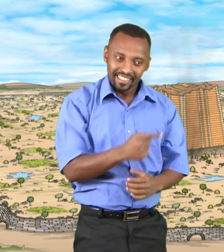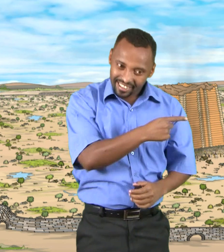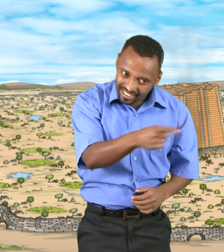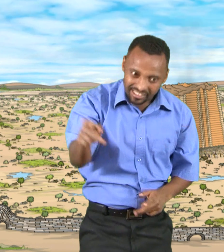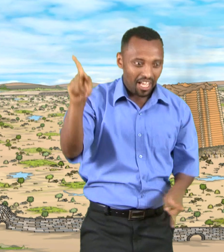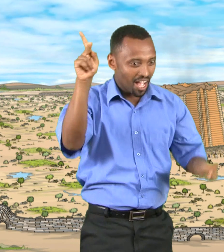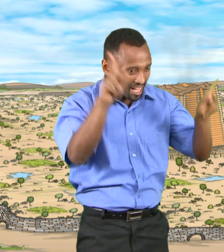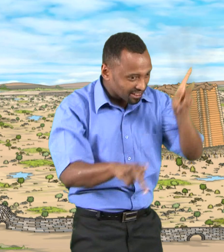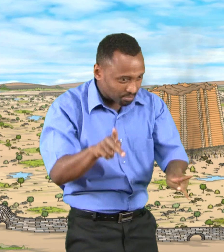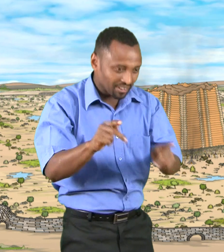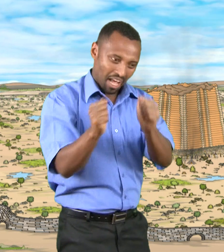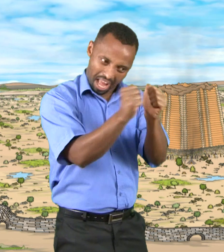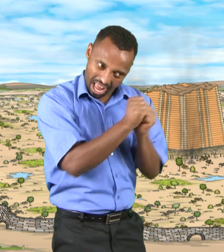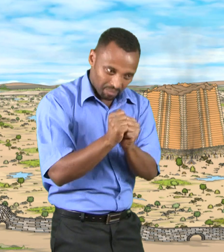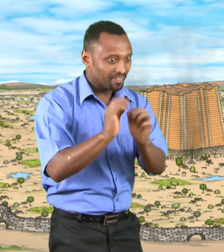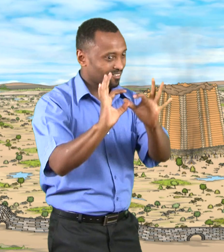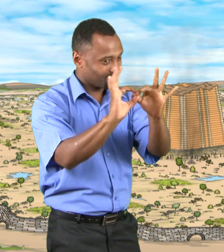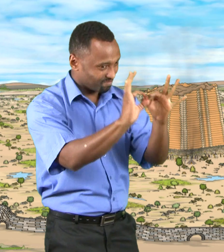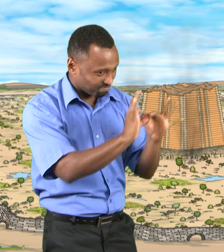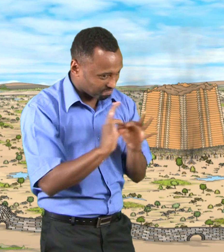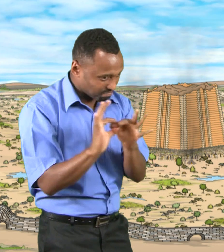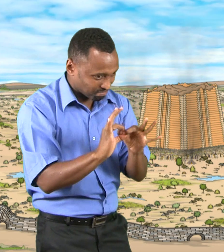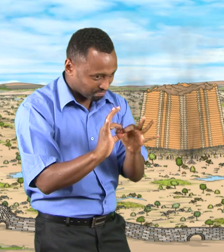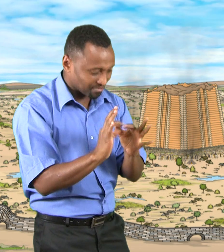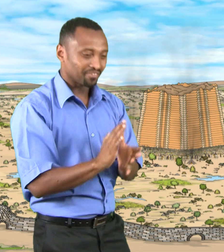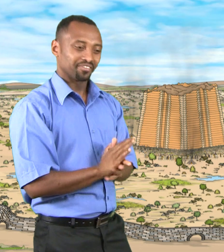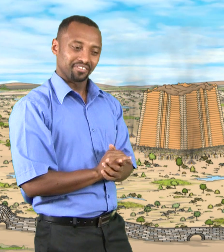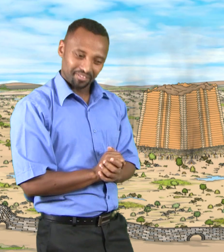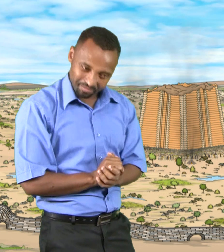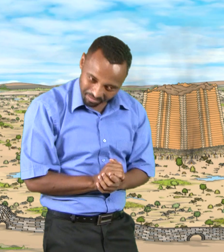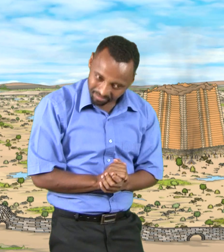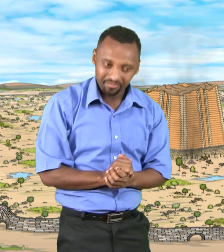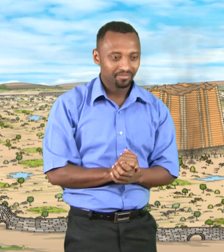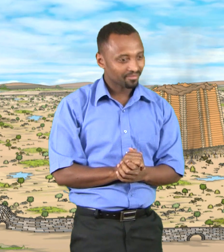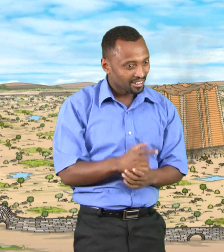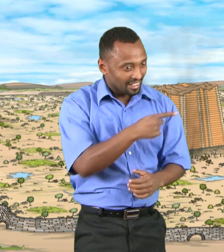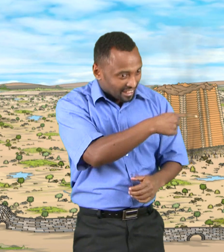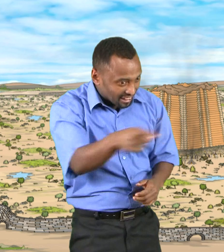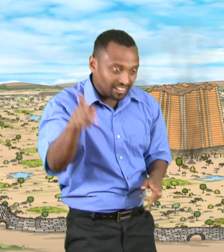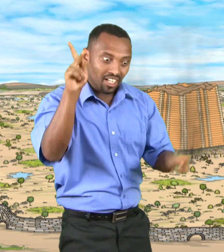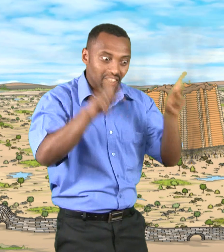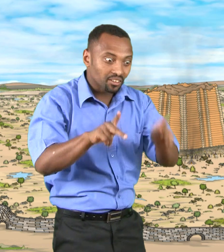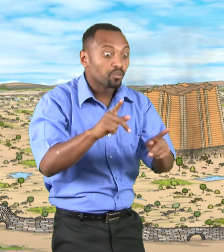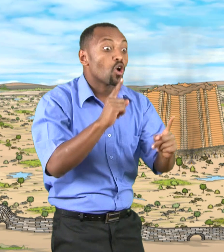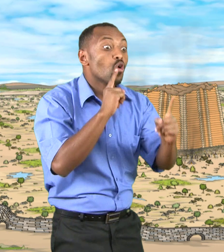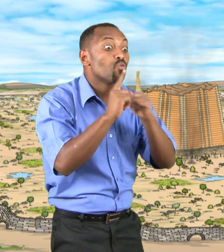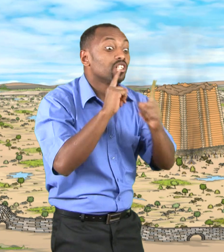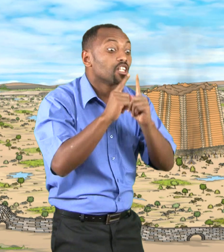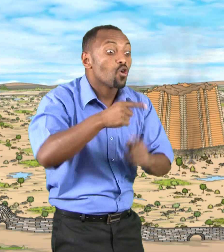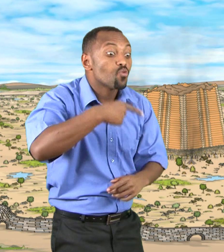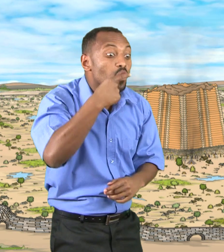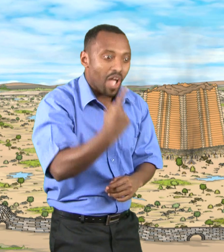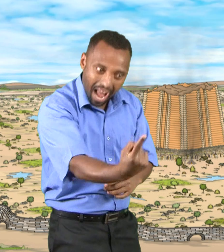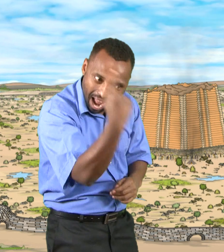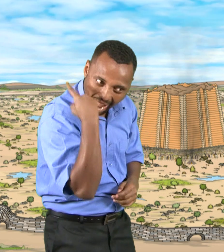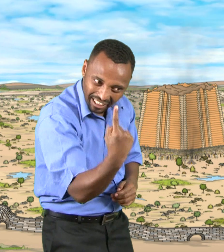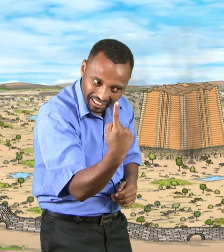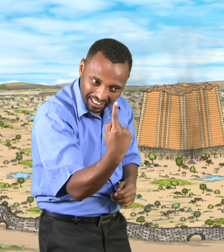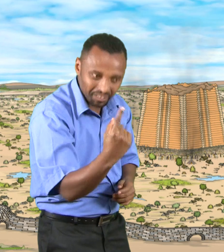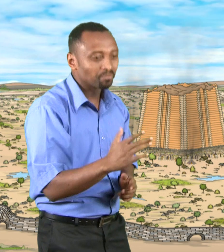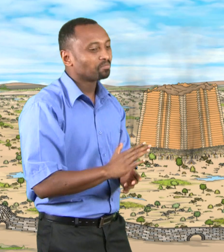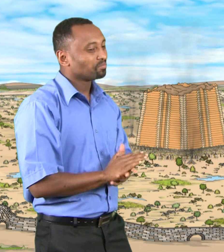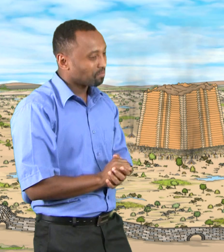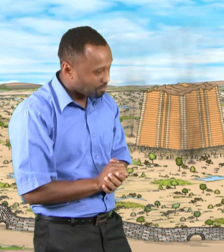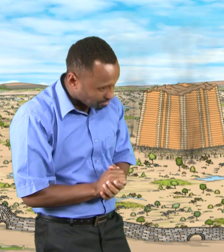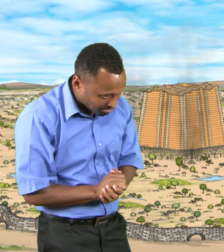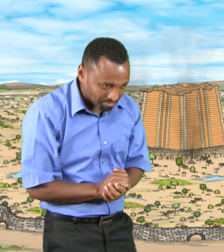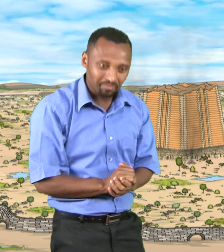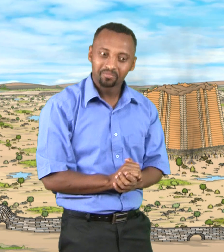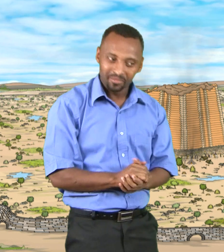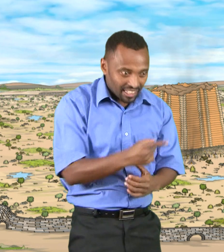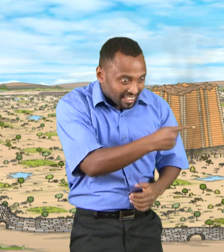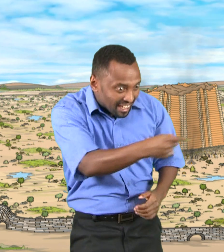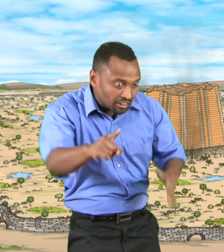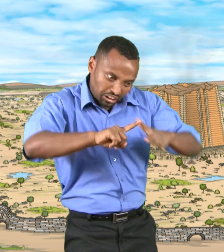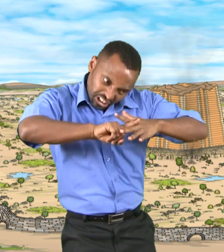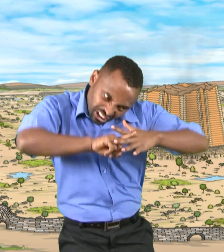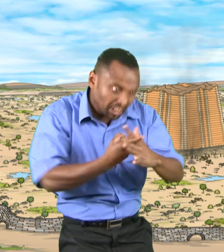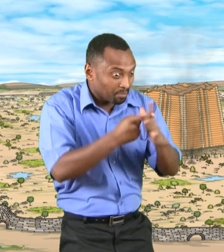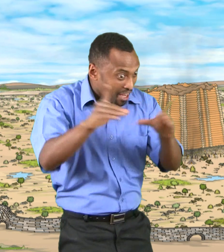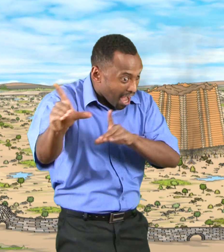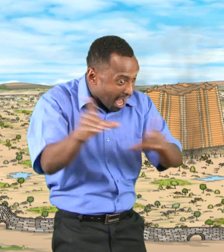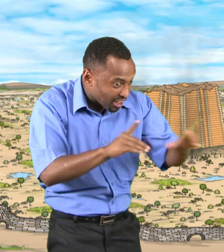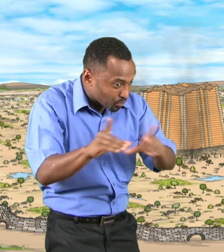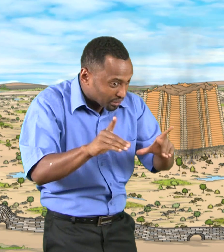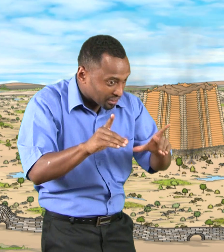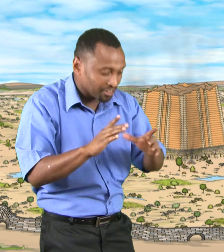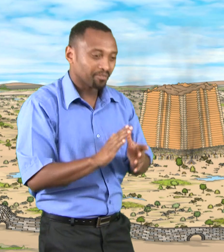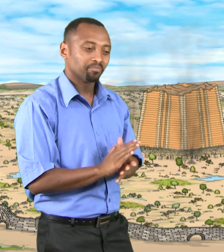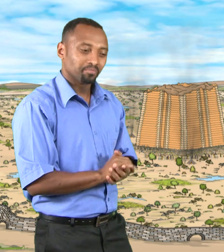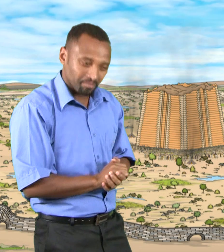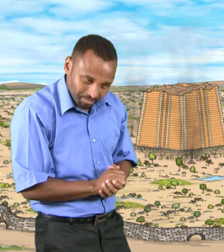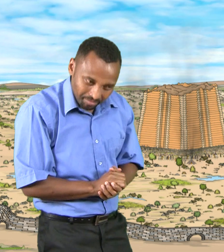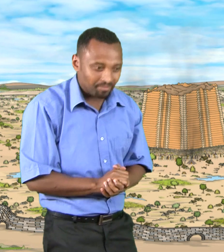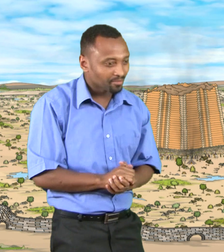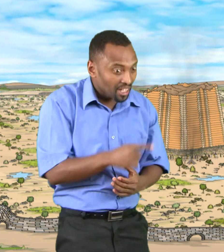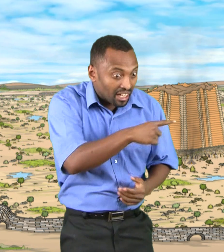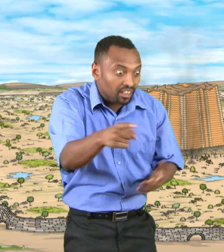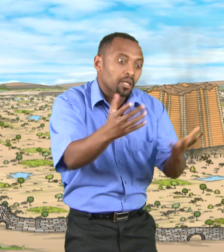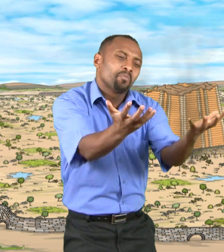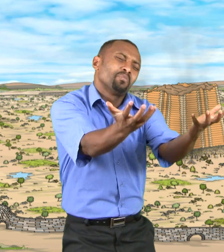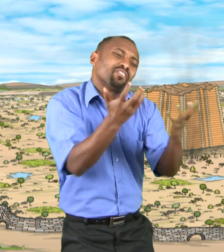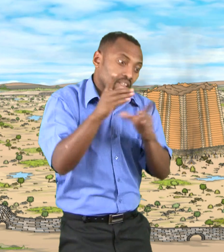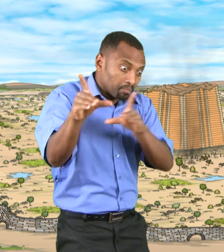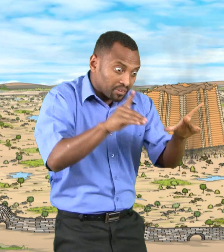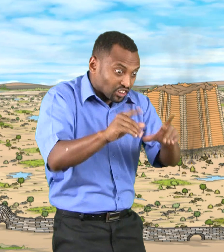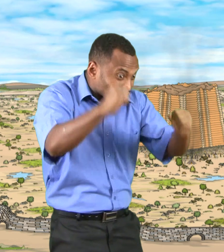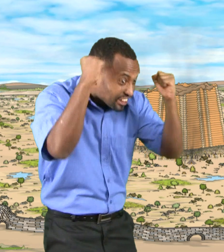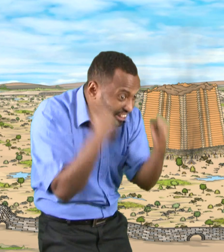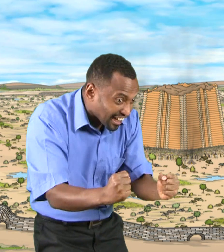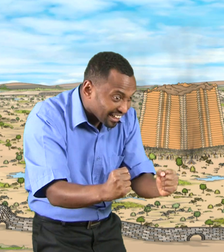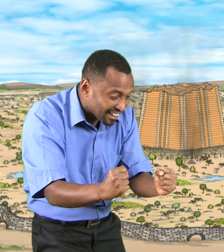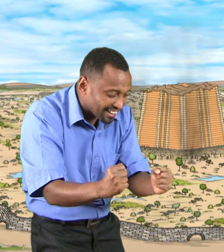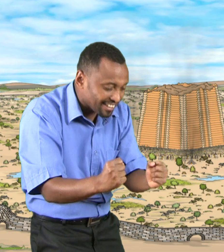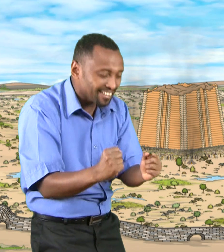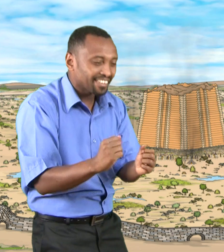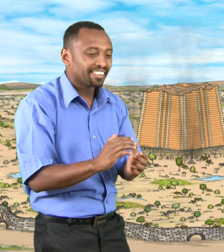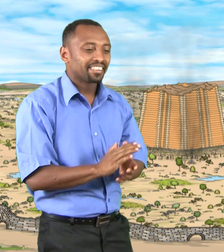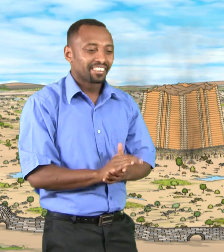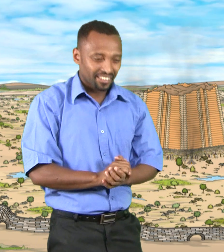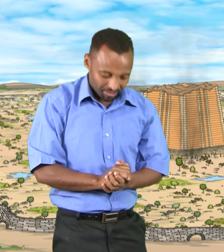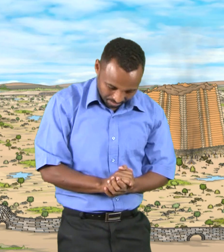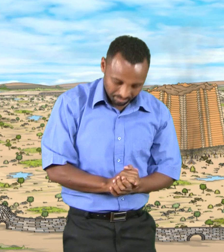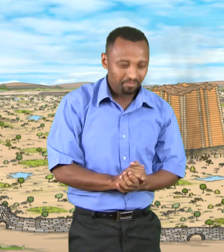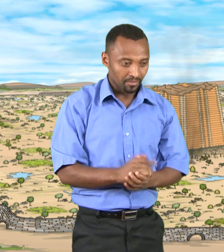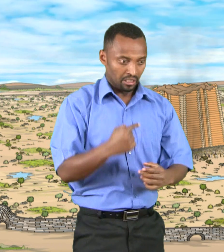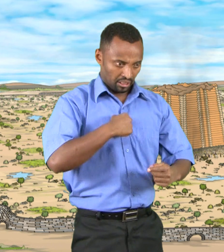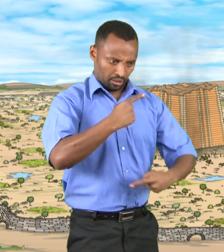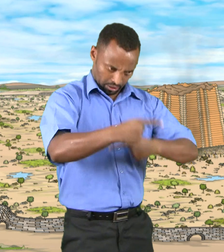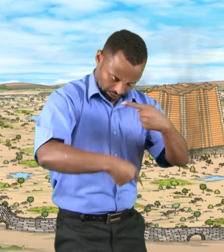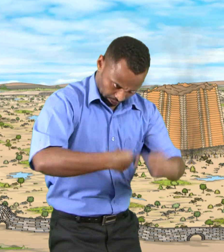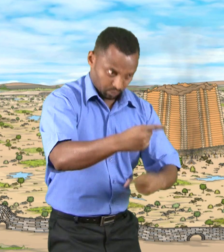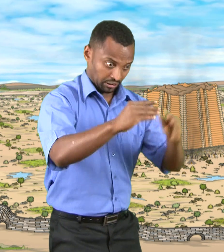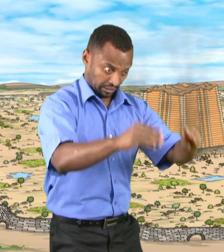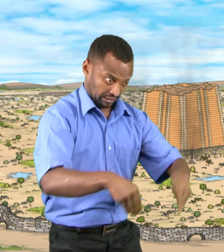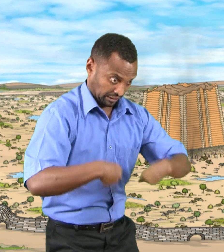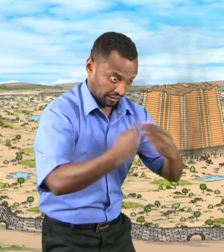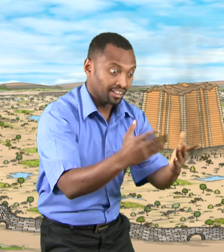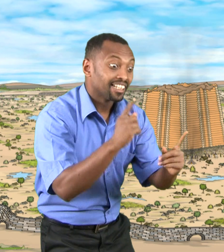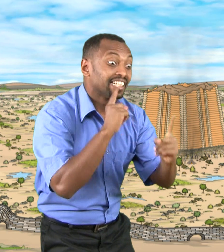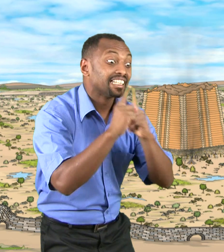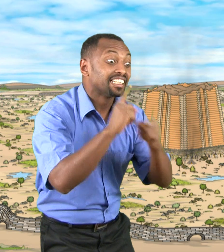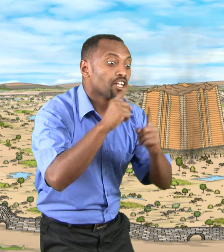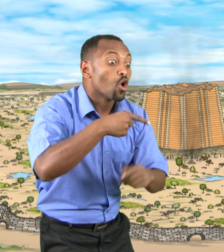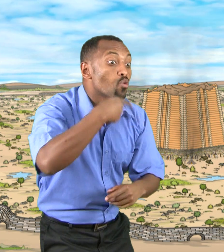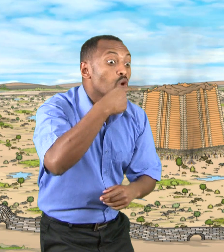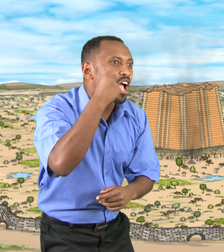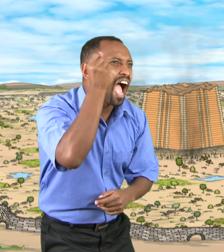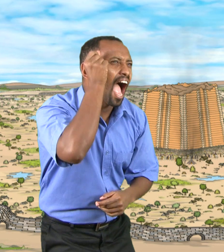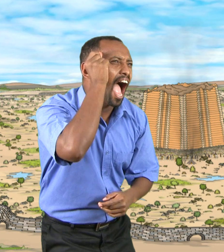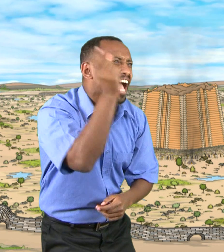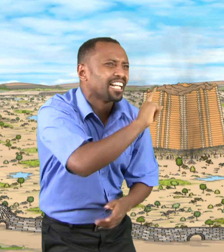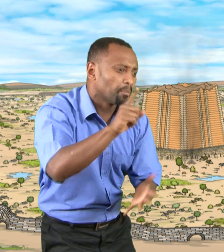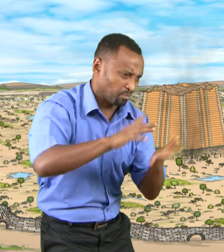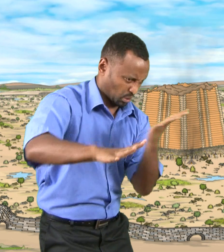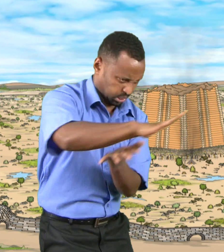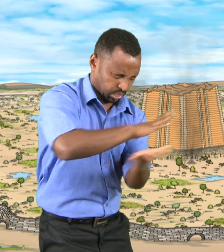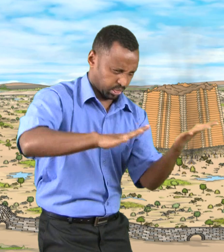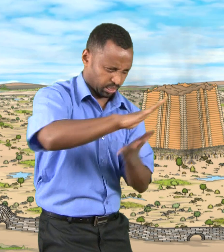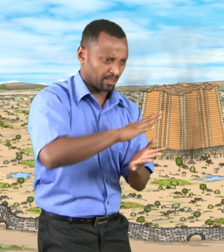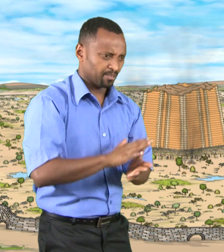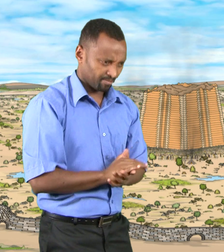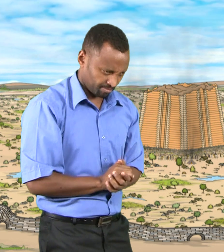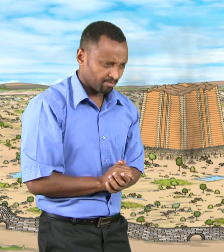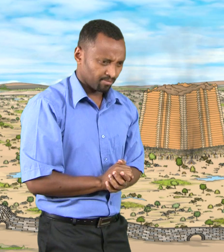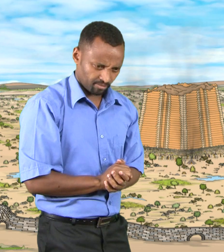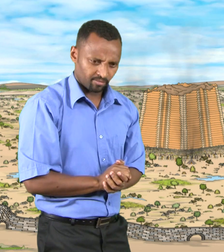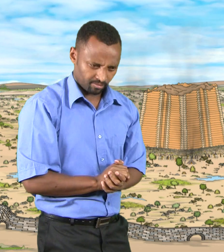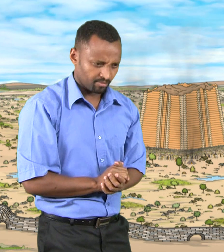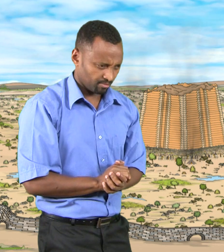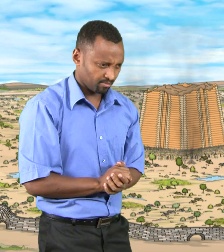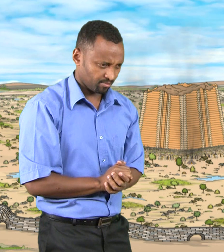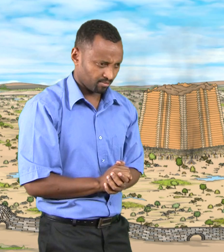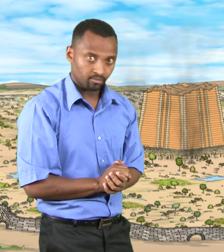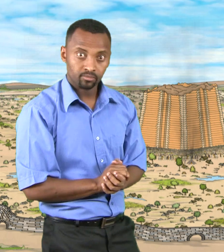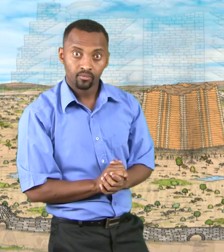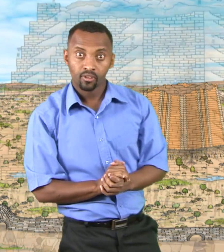And the LORD said, “If they have begun to do this as one people speaking the same language, then nothing they devise will be beyond them.